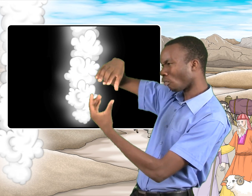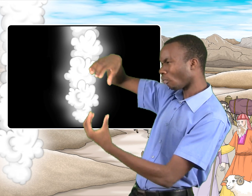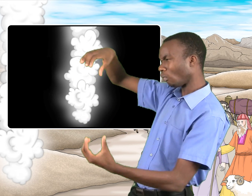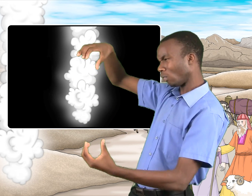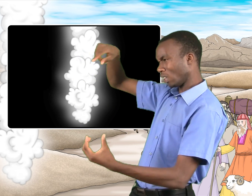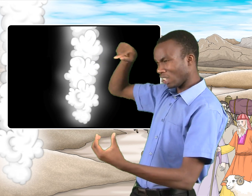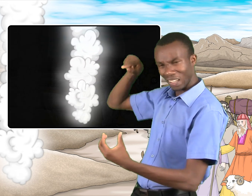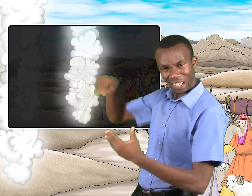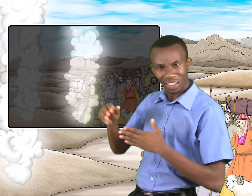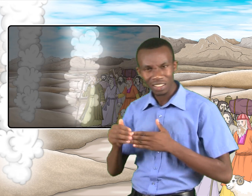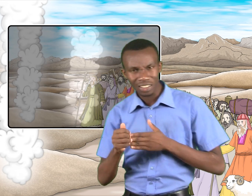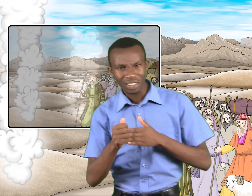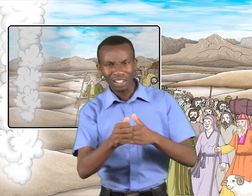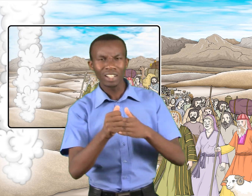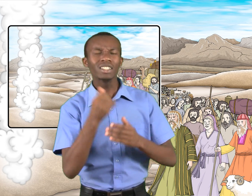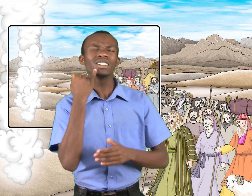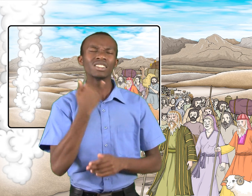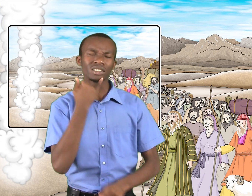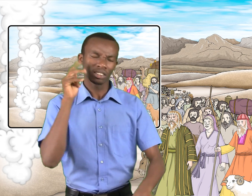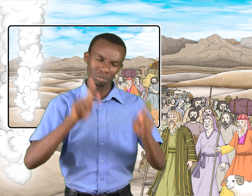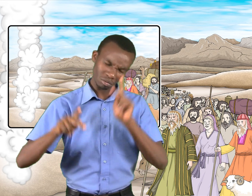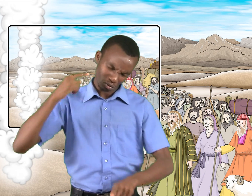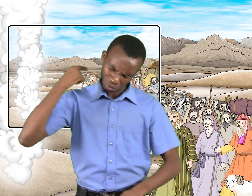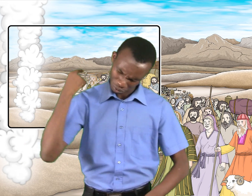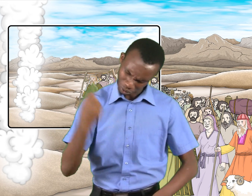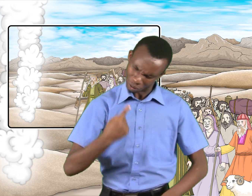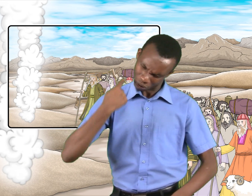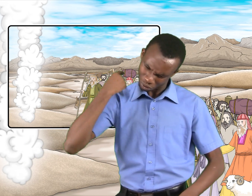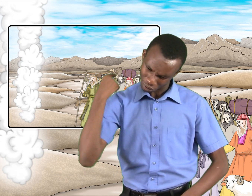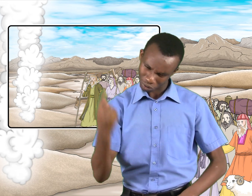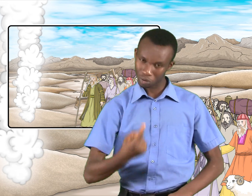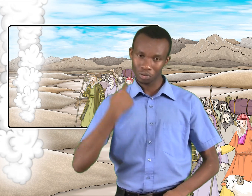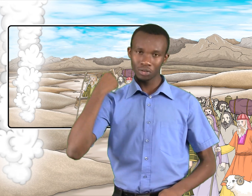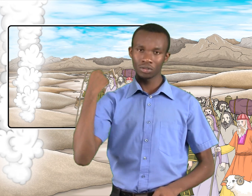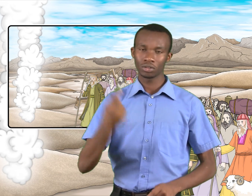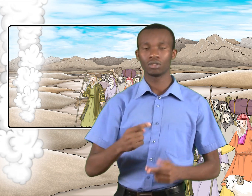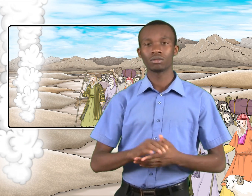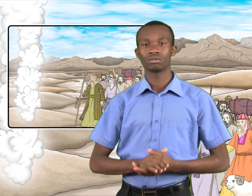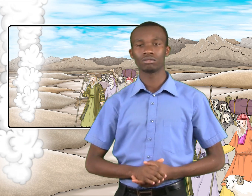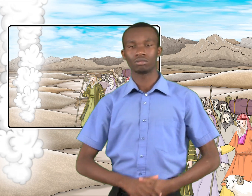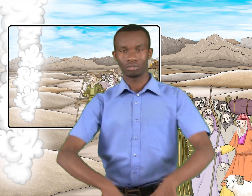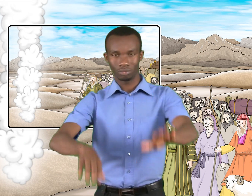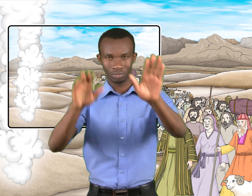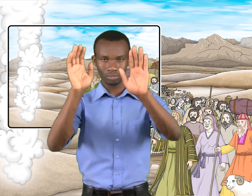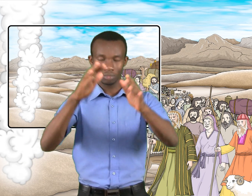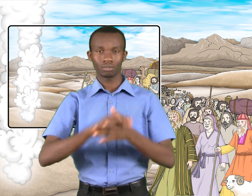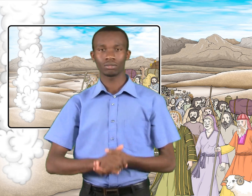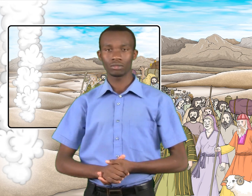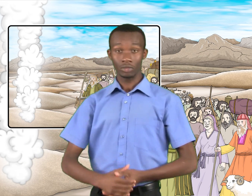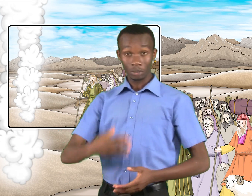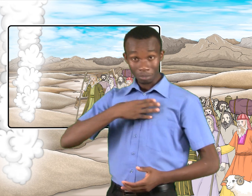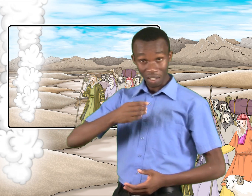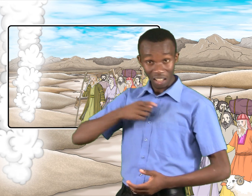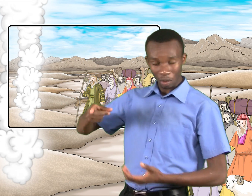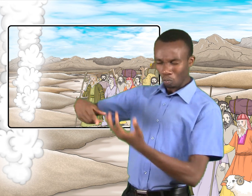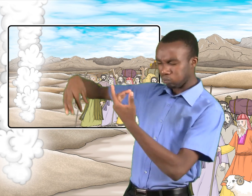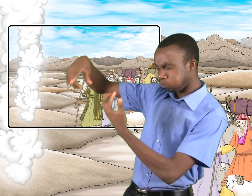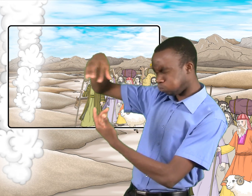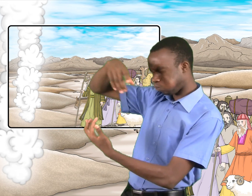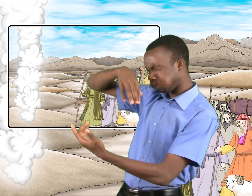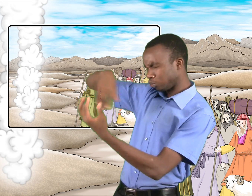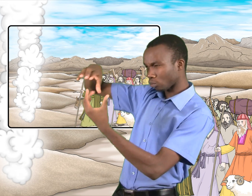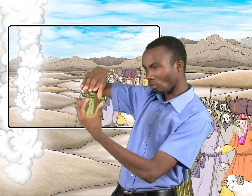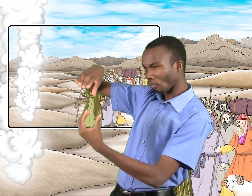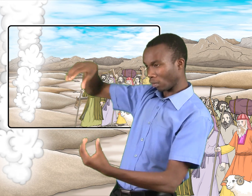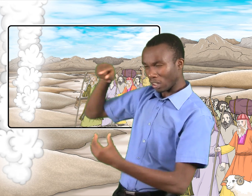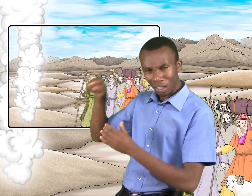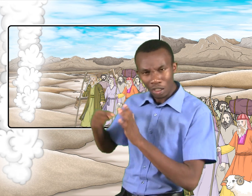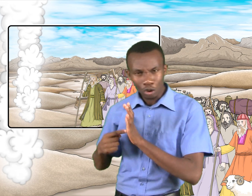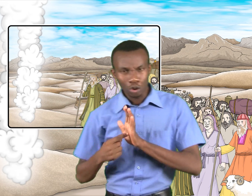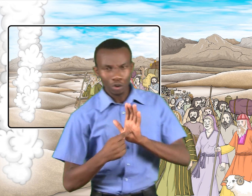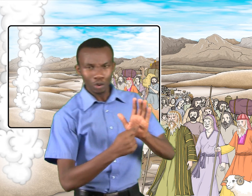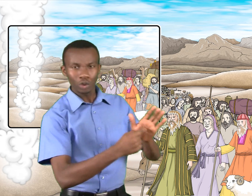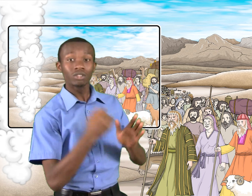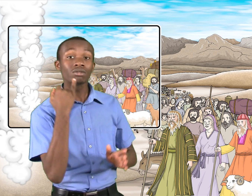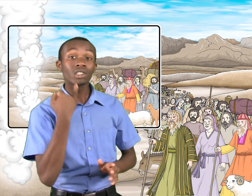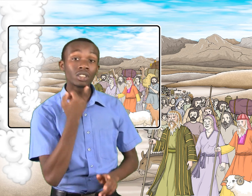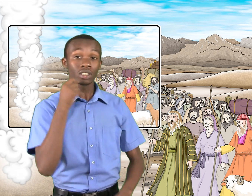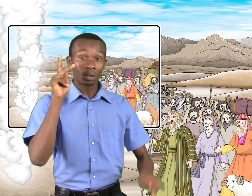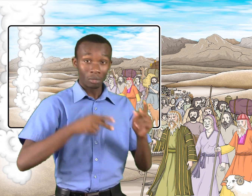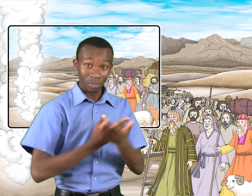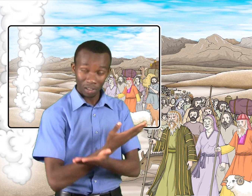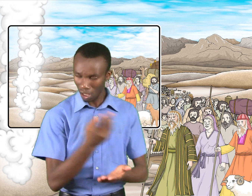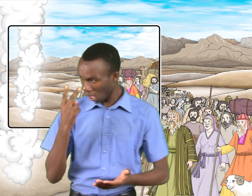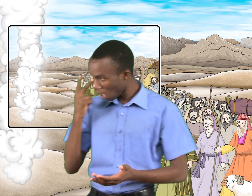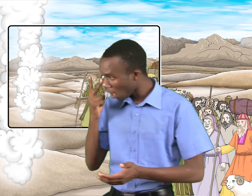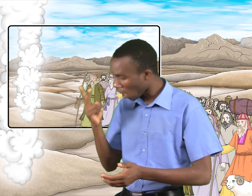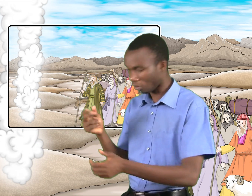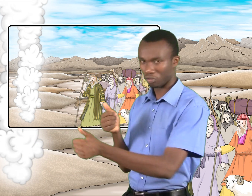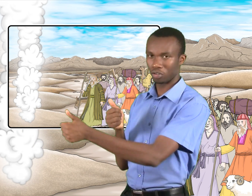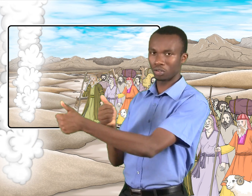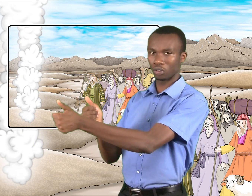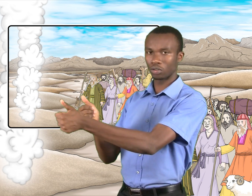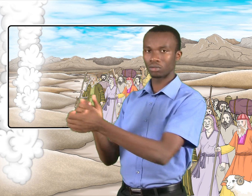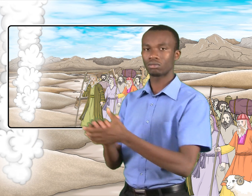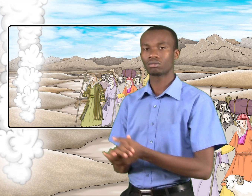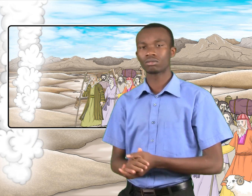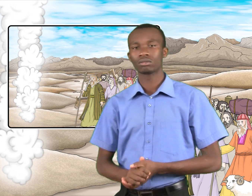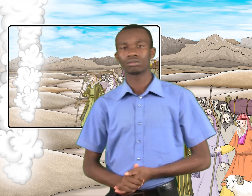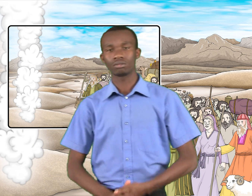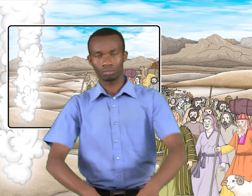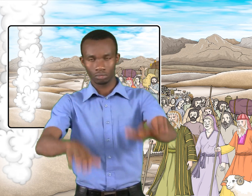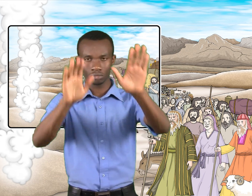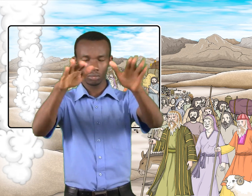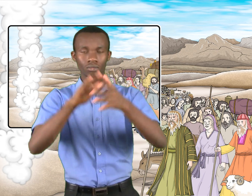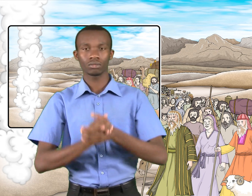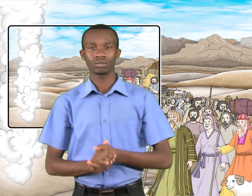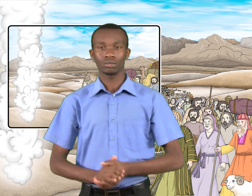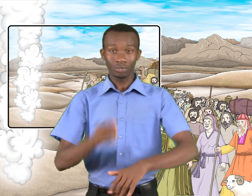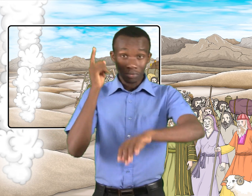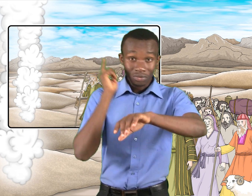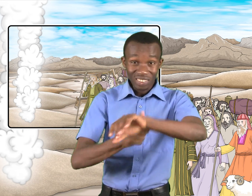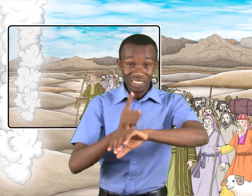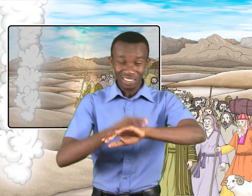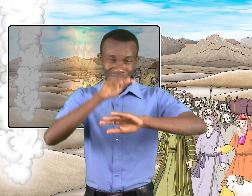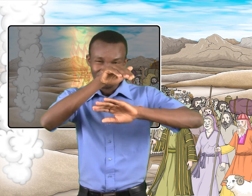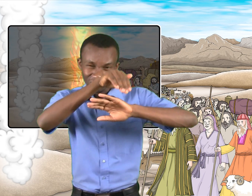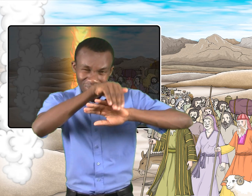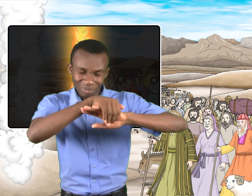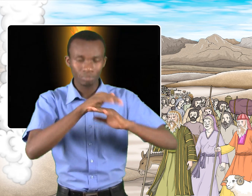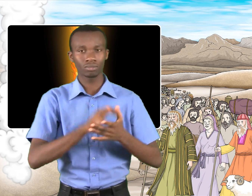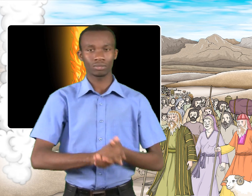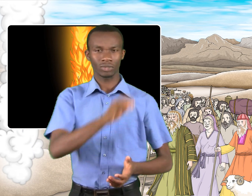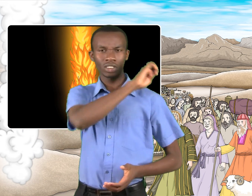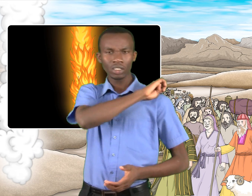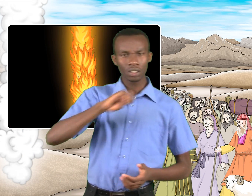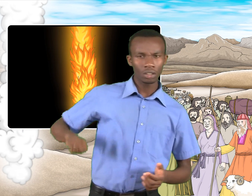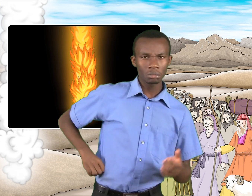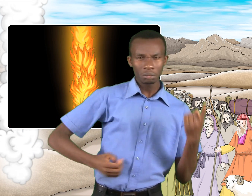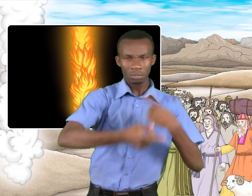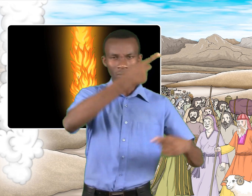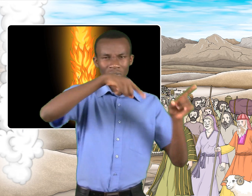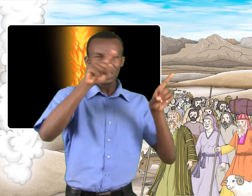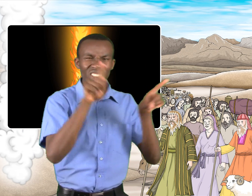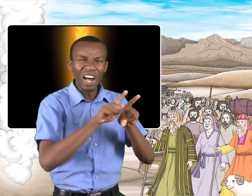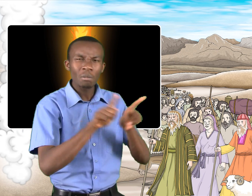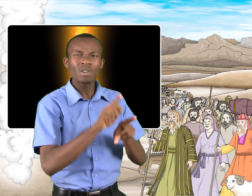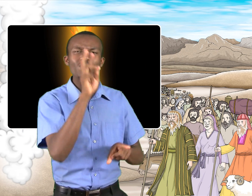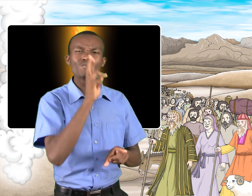They set out from Succoth and camped at Etham on the edge of the wilderness.